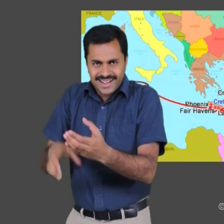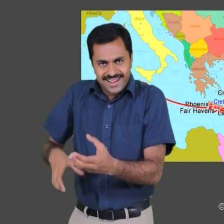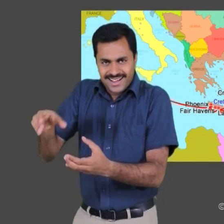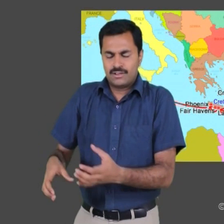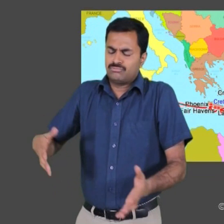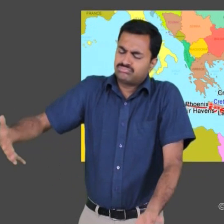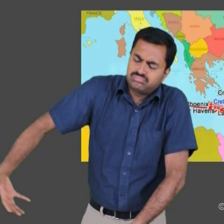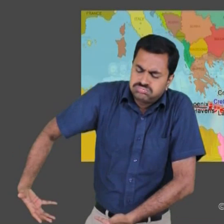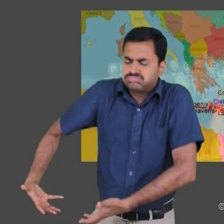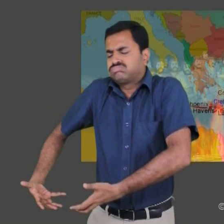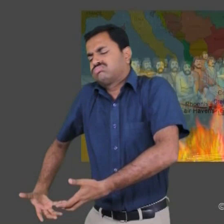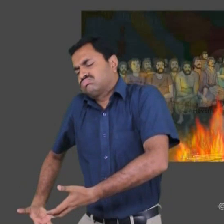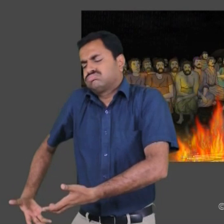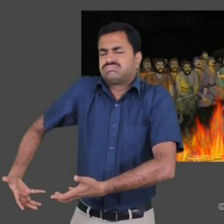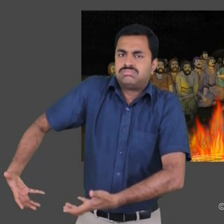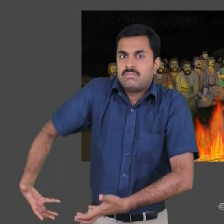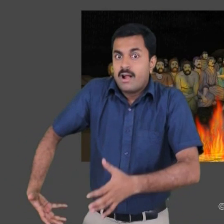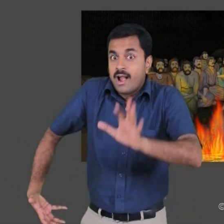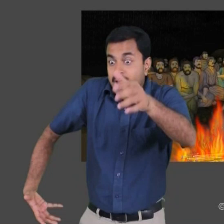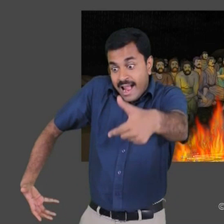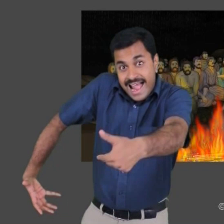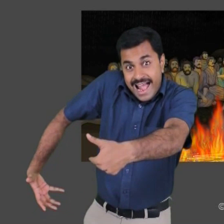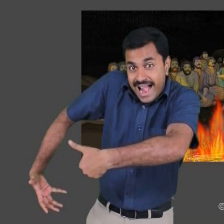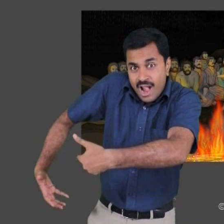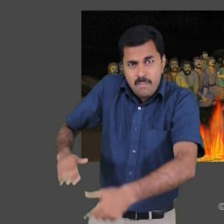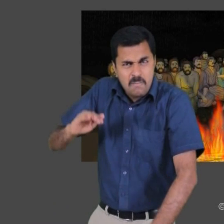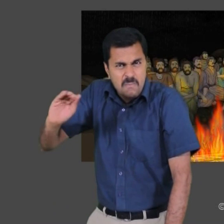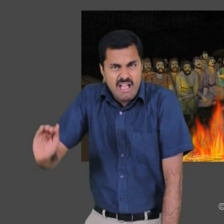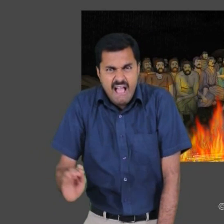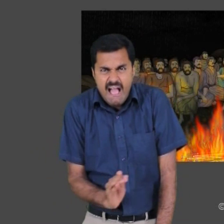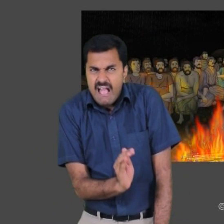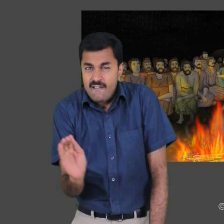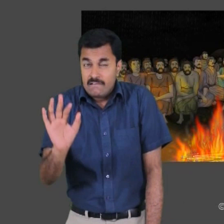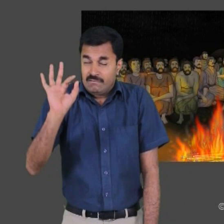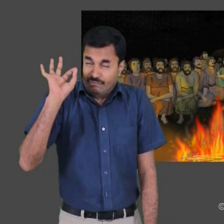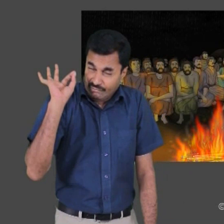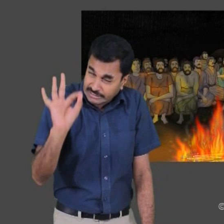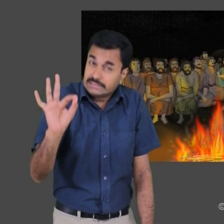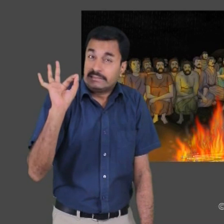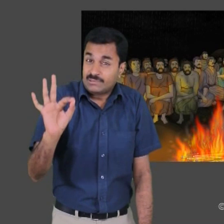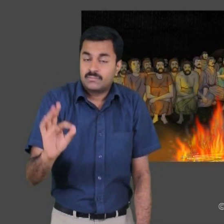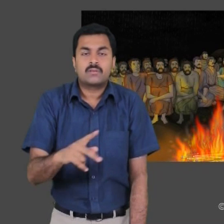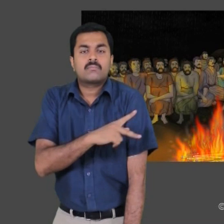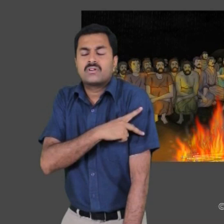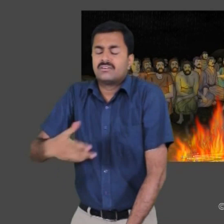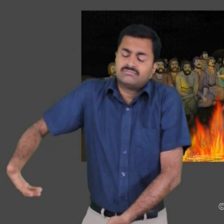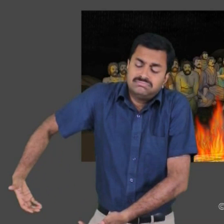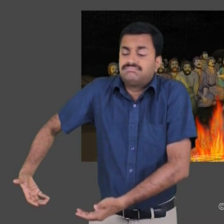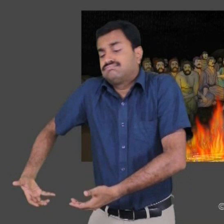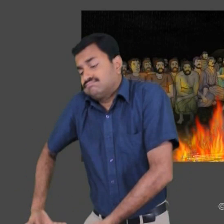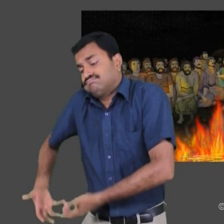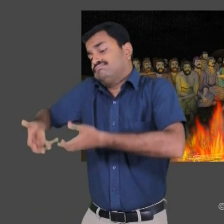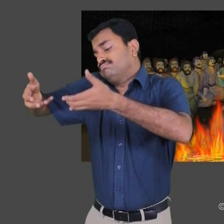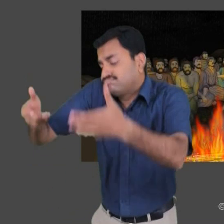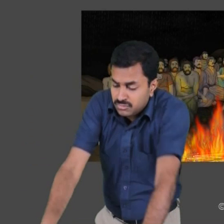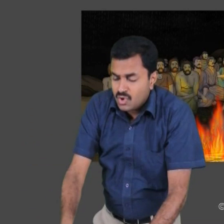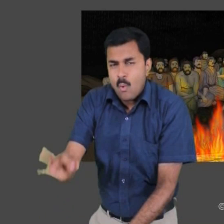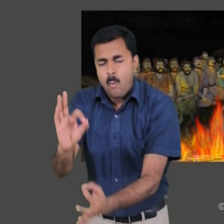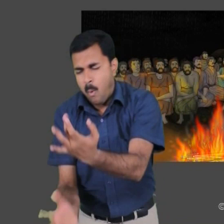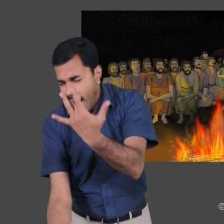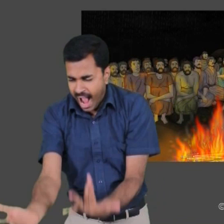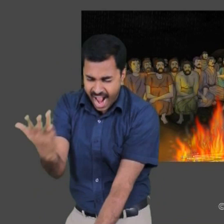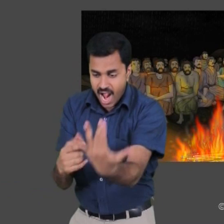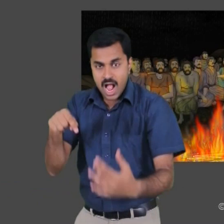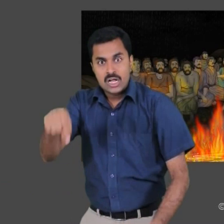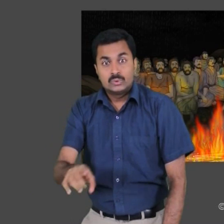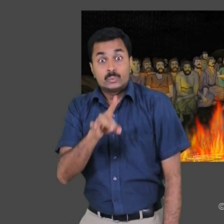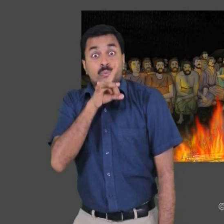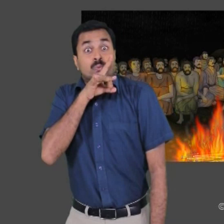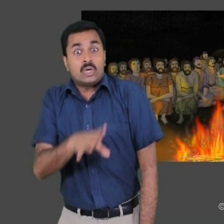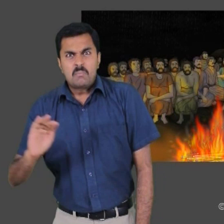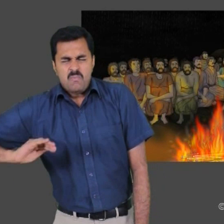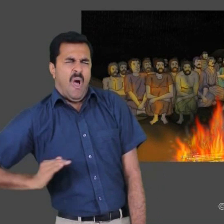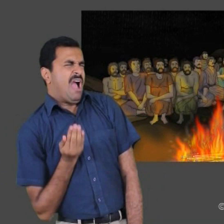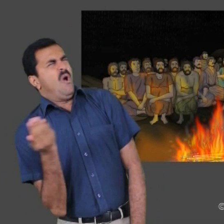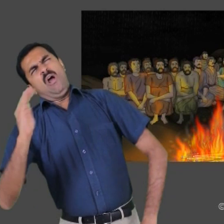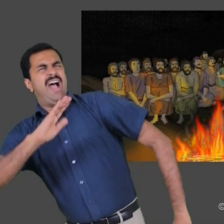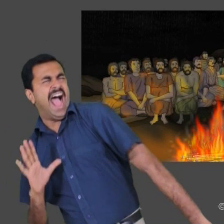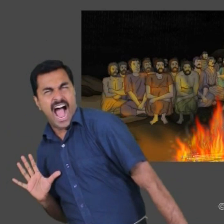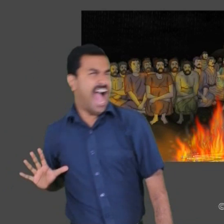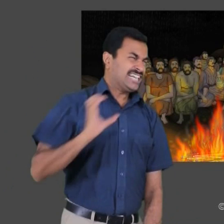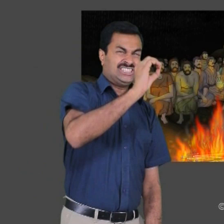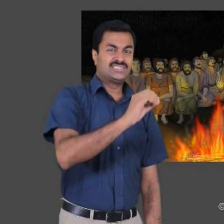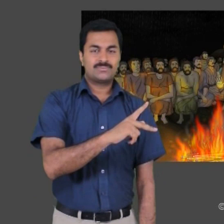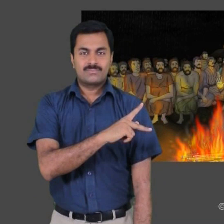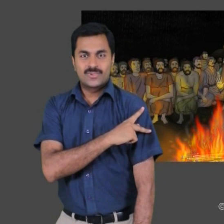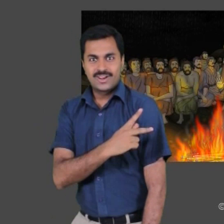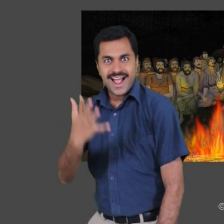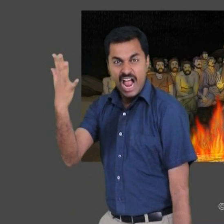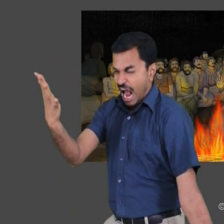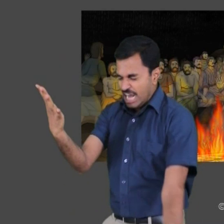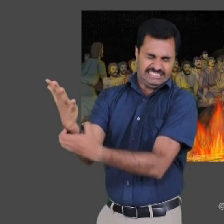They kindled a fire and welcomed all of us because it was raining and cold.